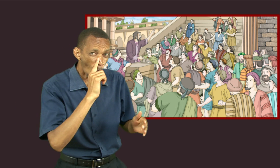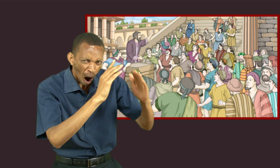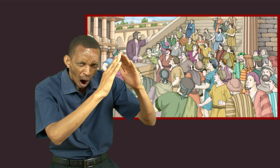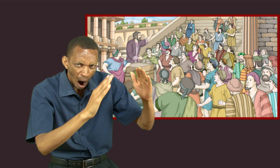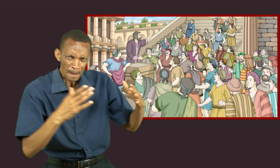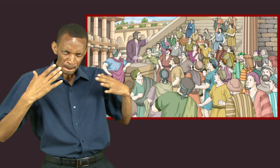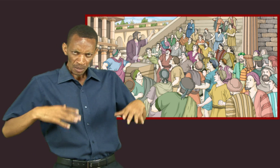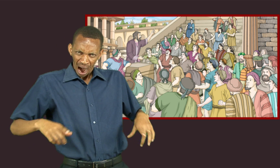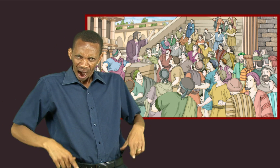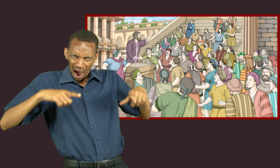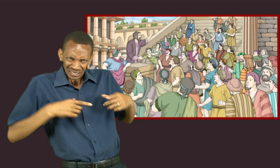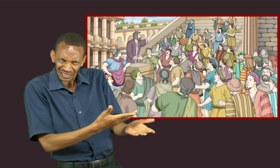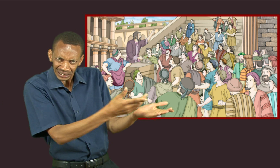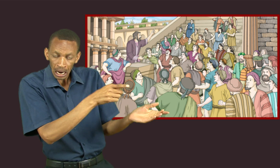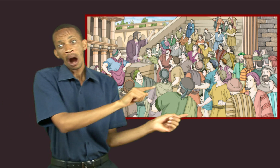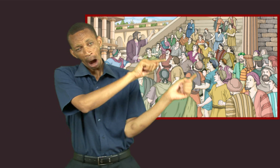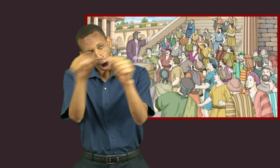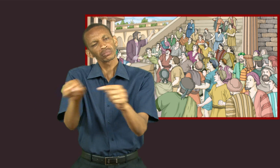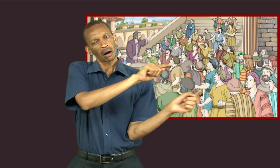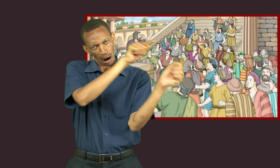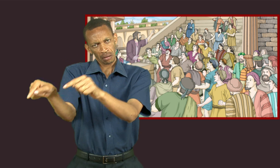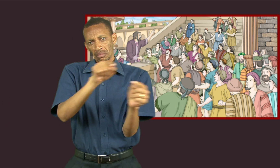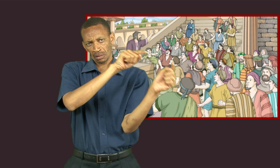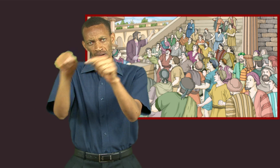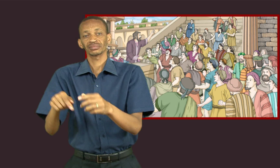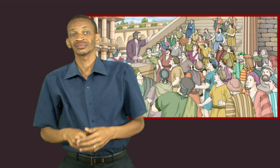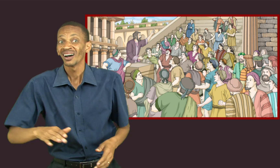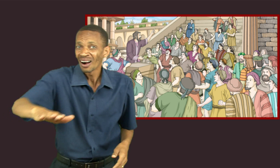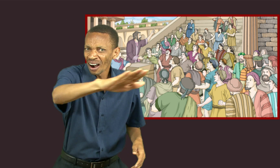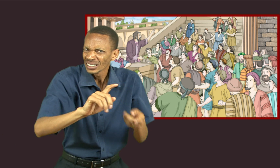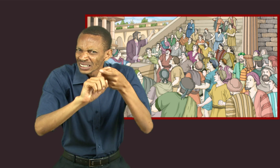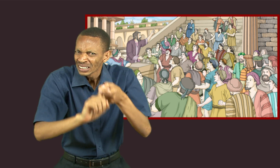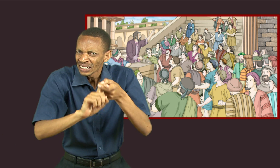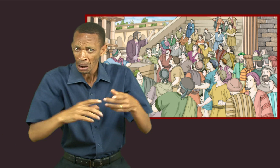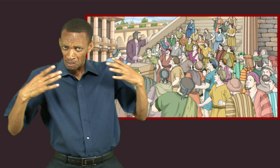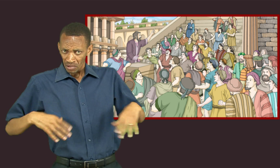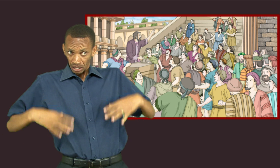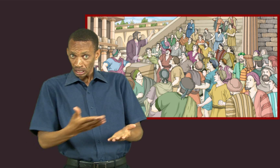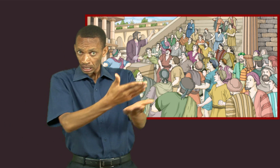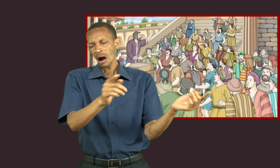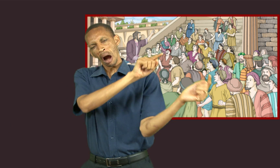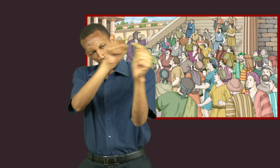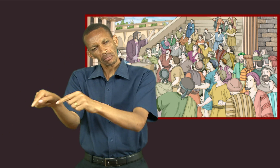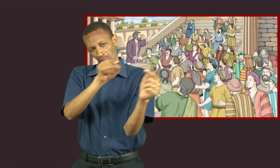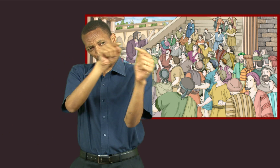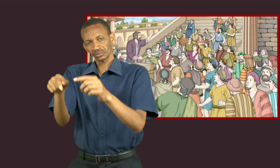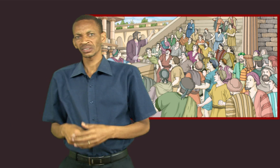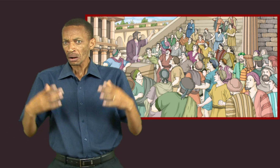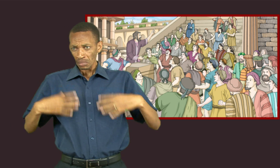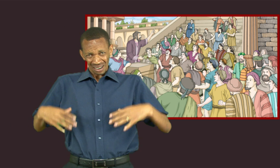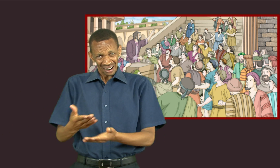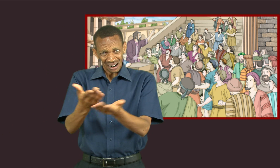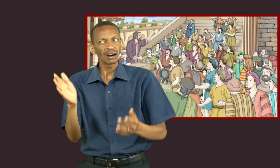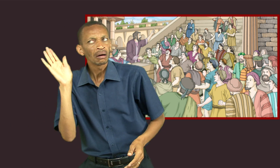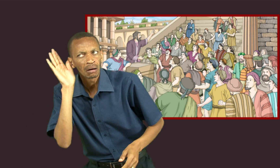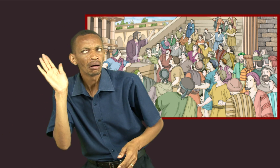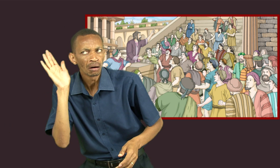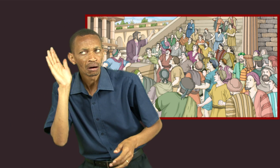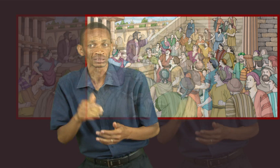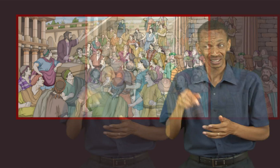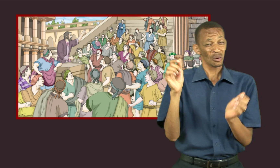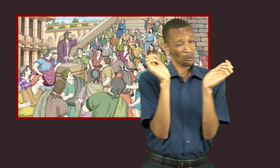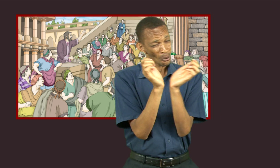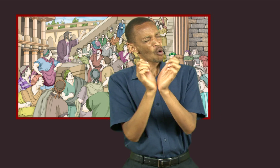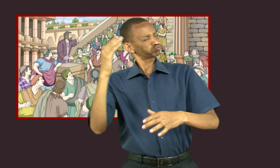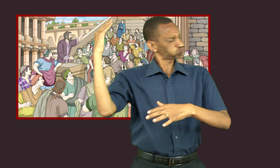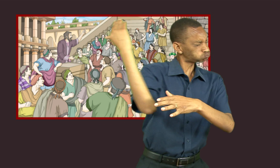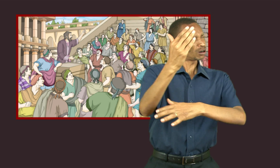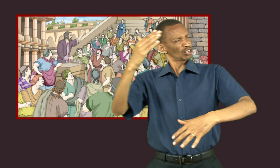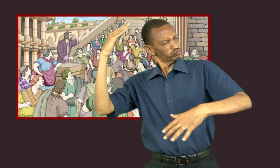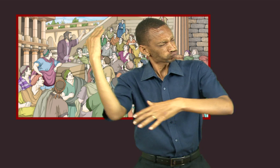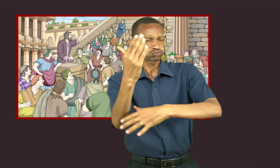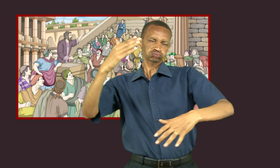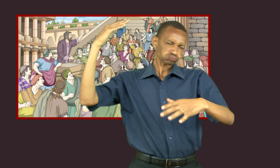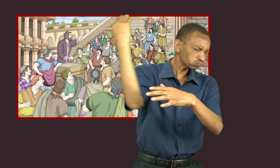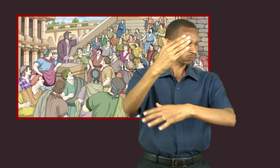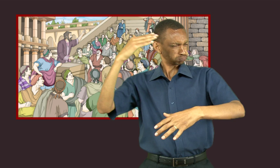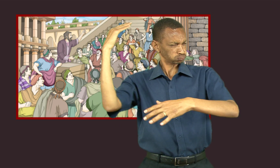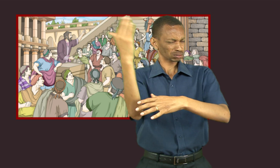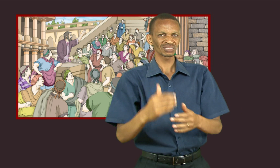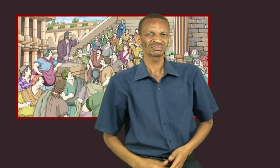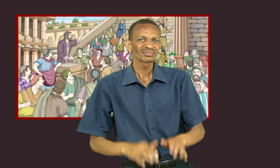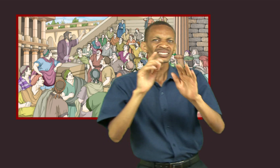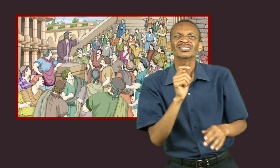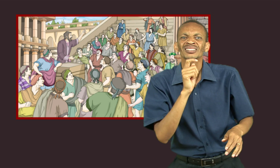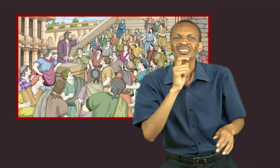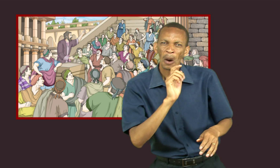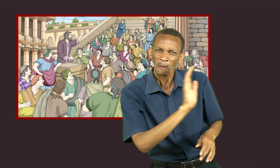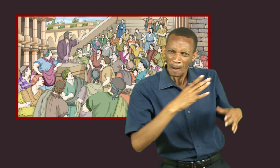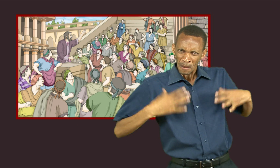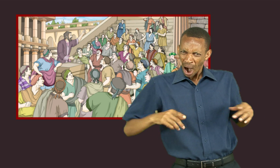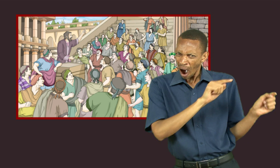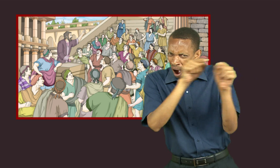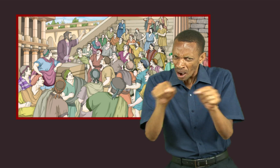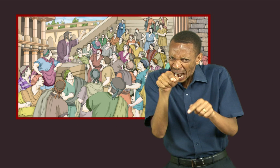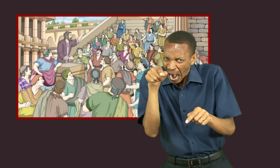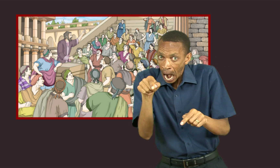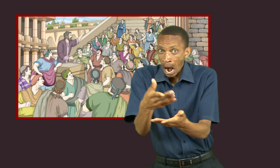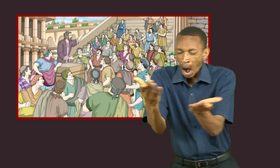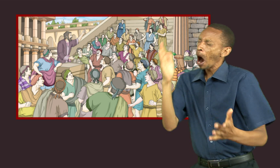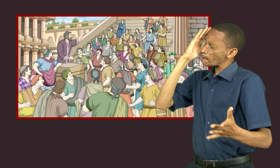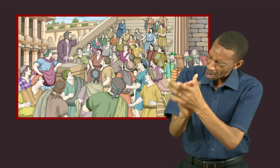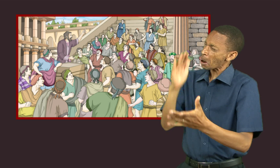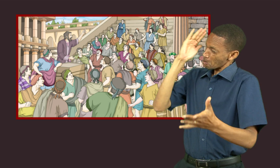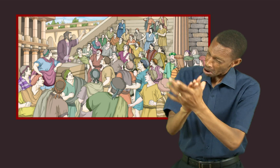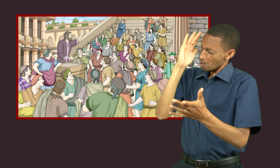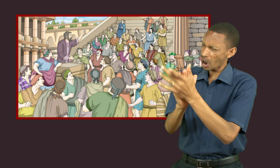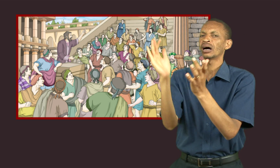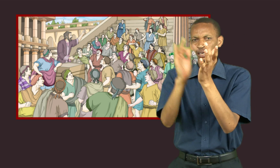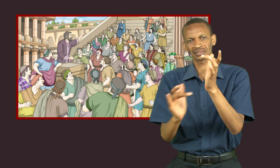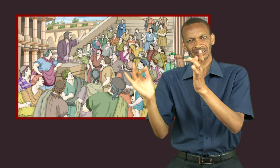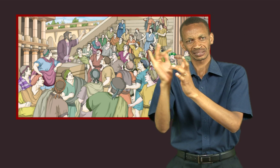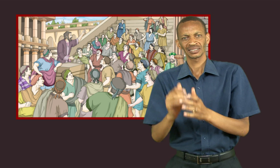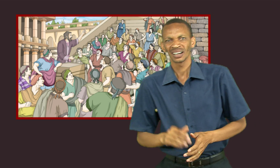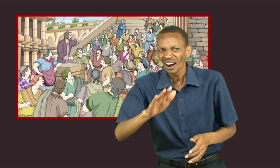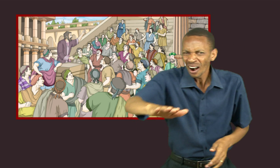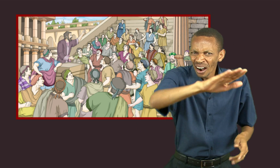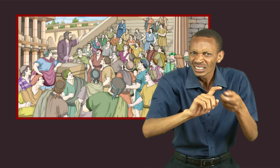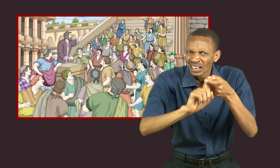Crispus, the synagogue leader, and his whole household believed in the Lord.